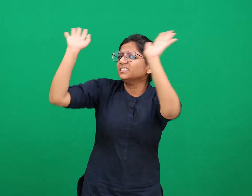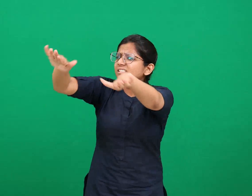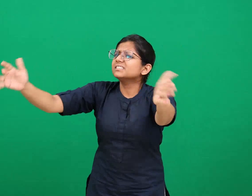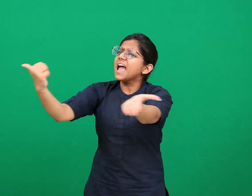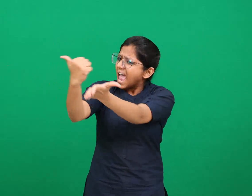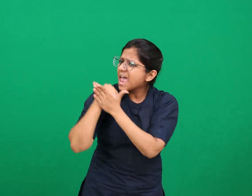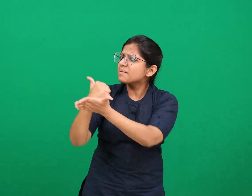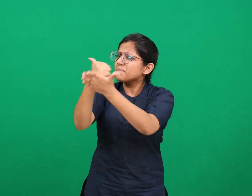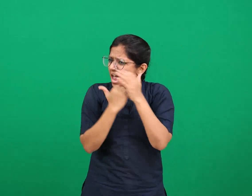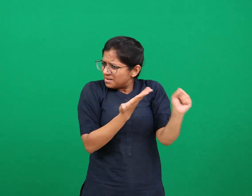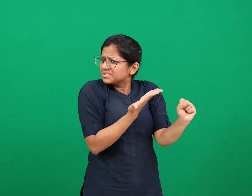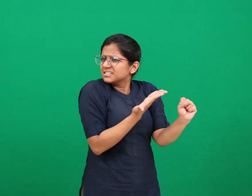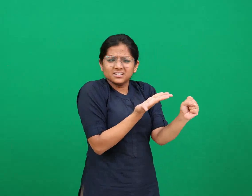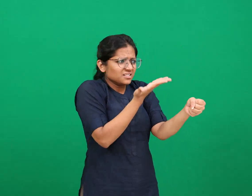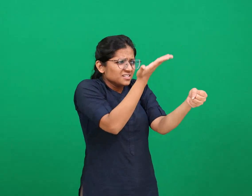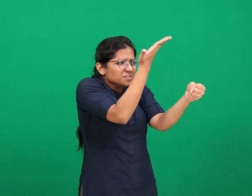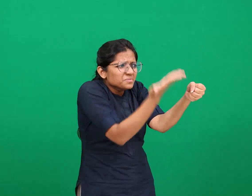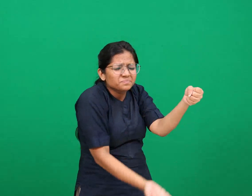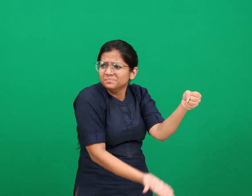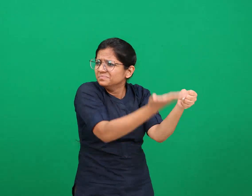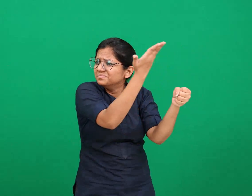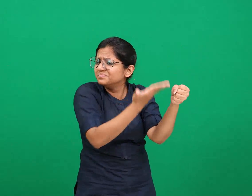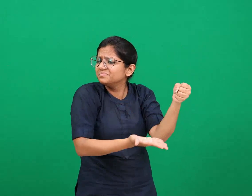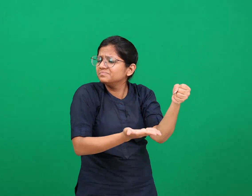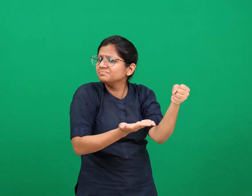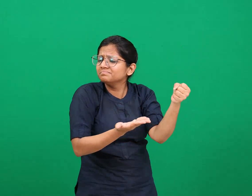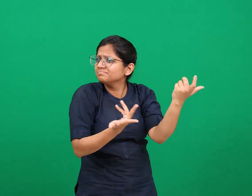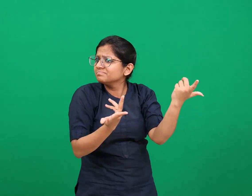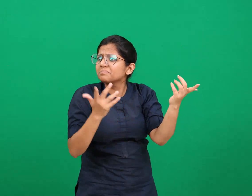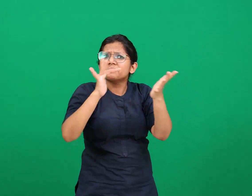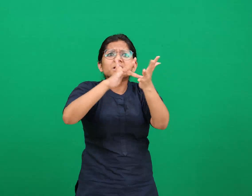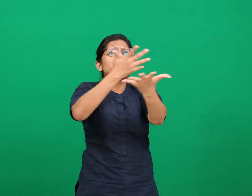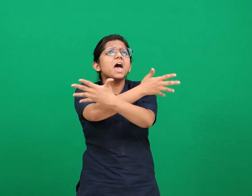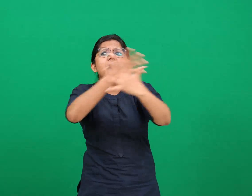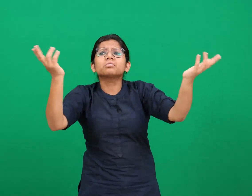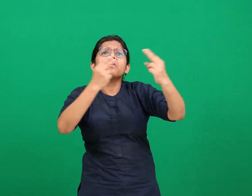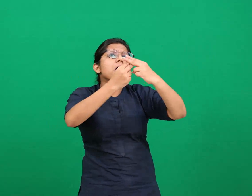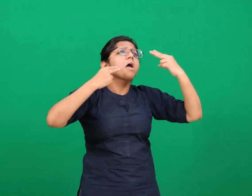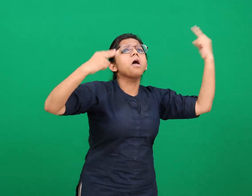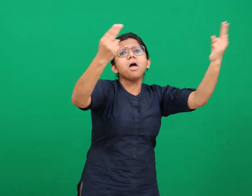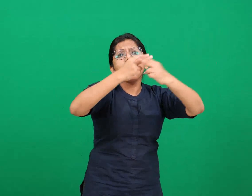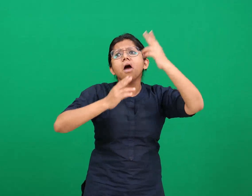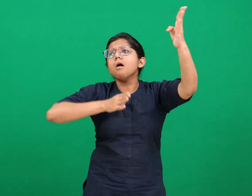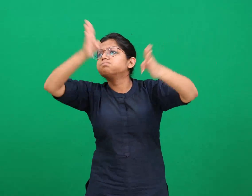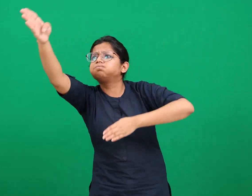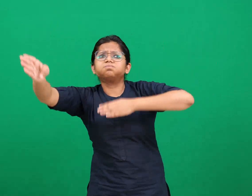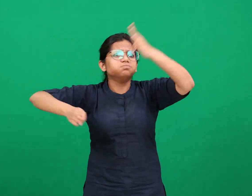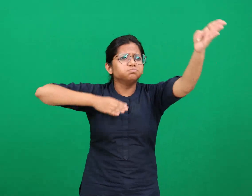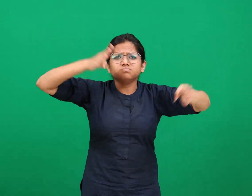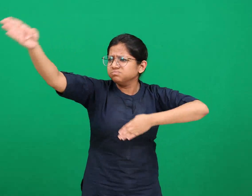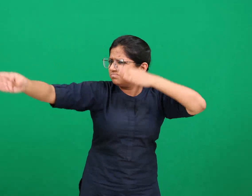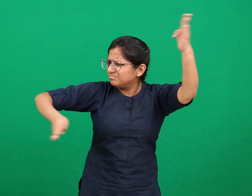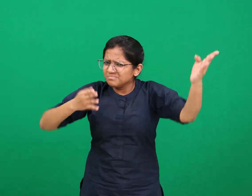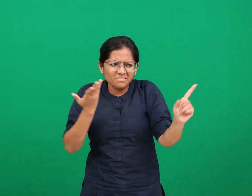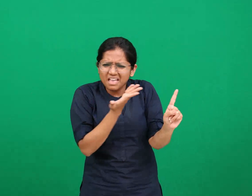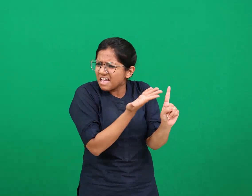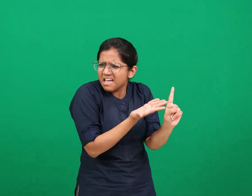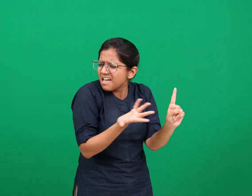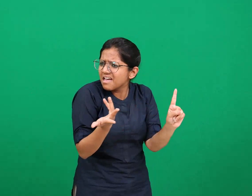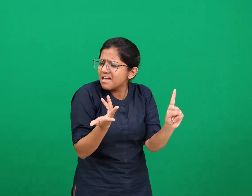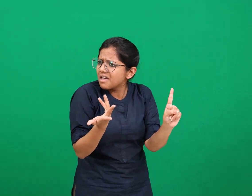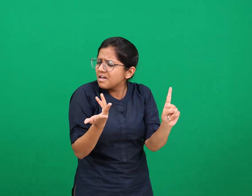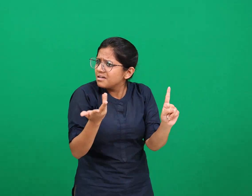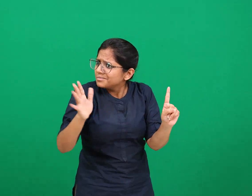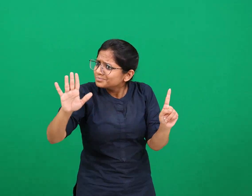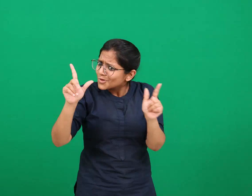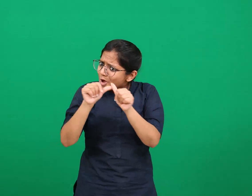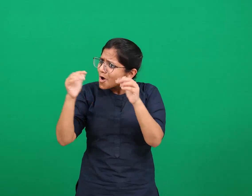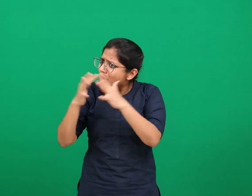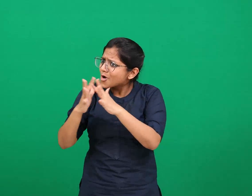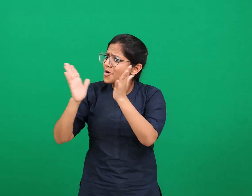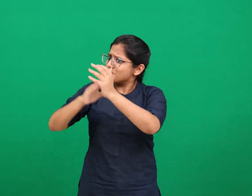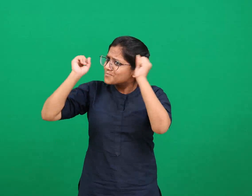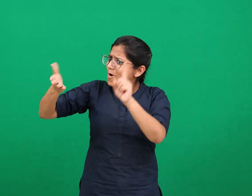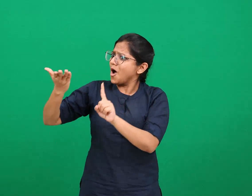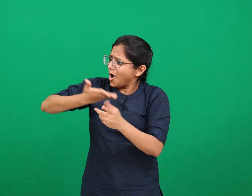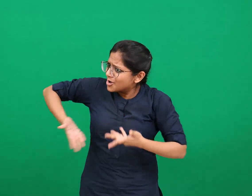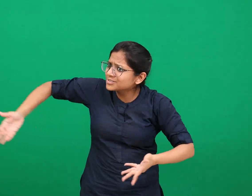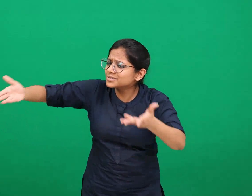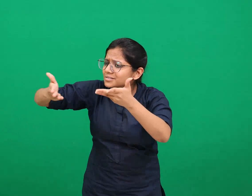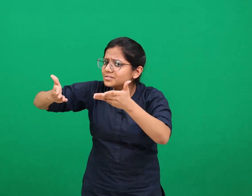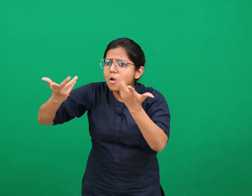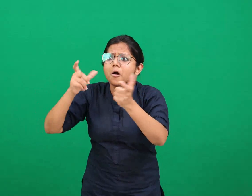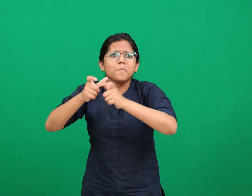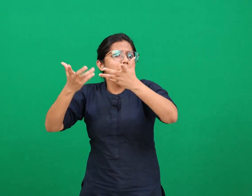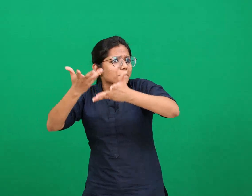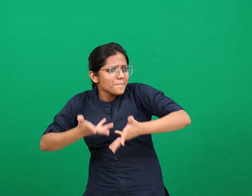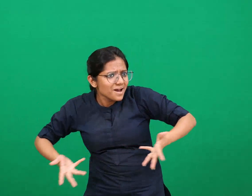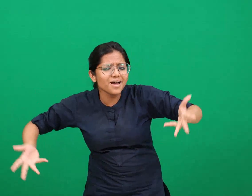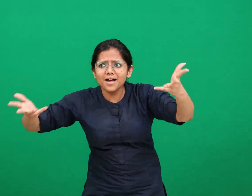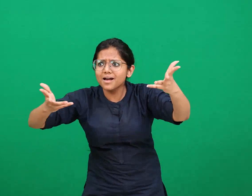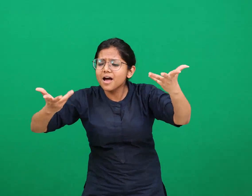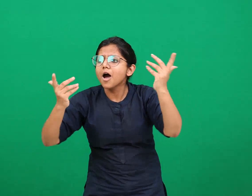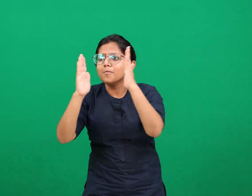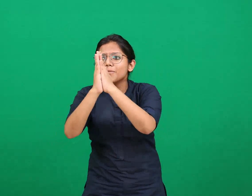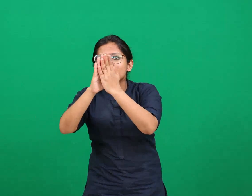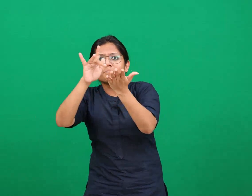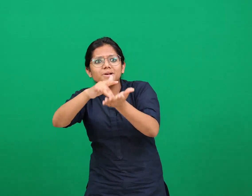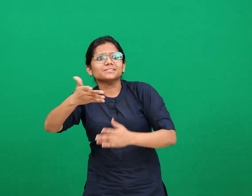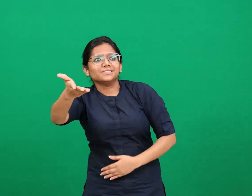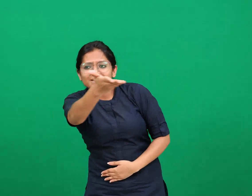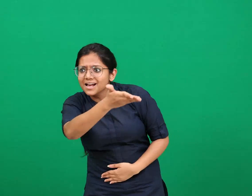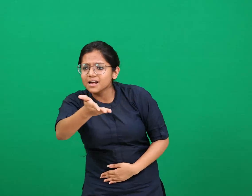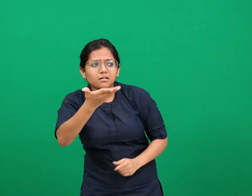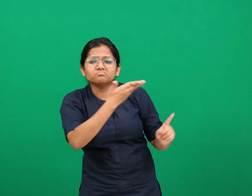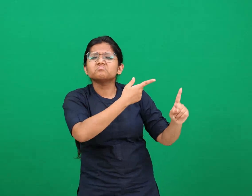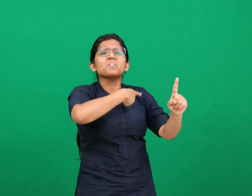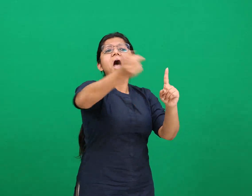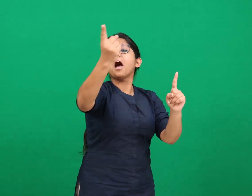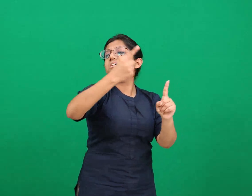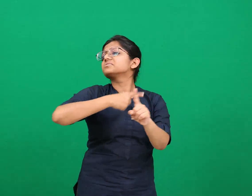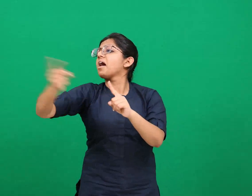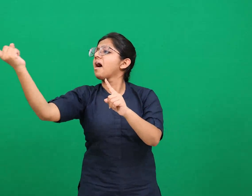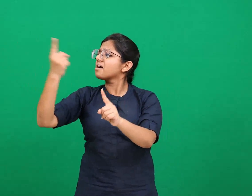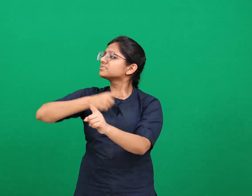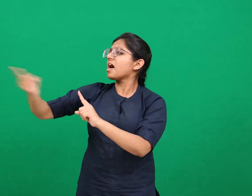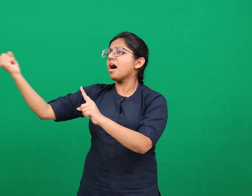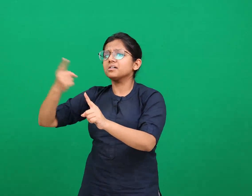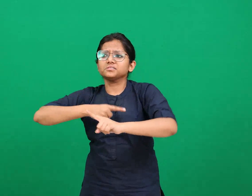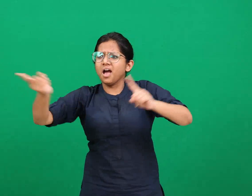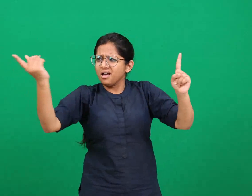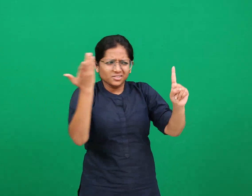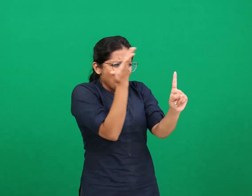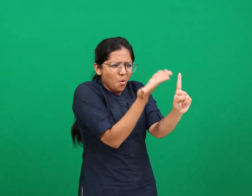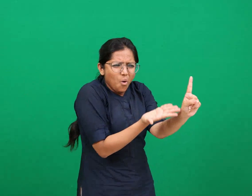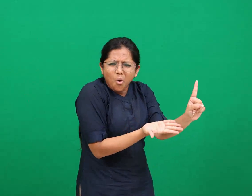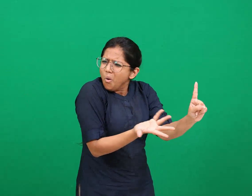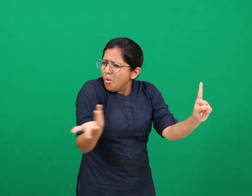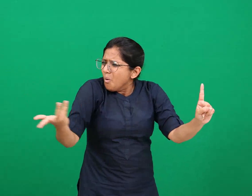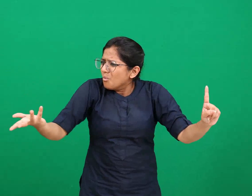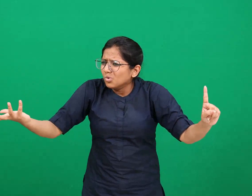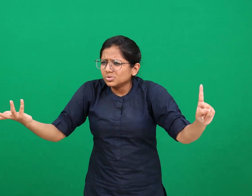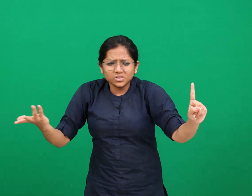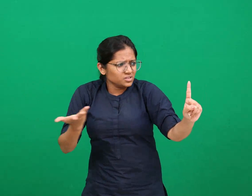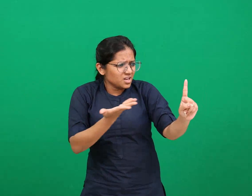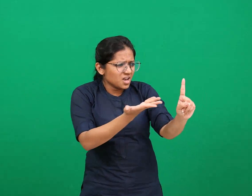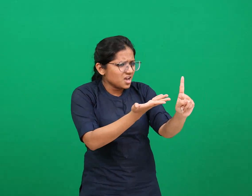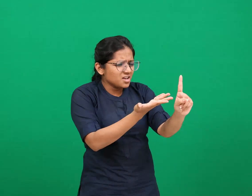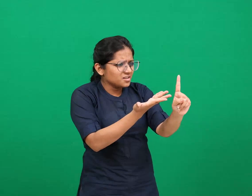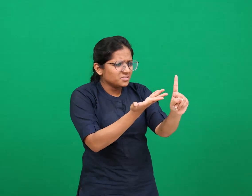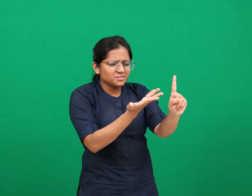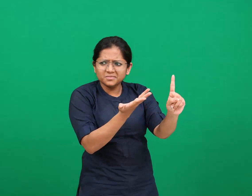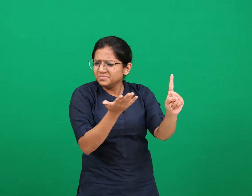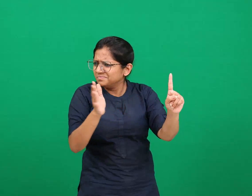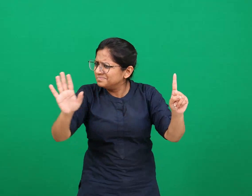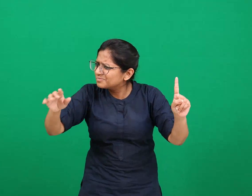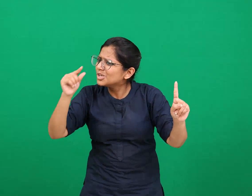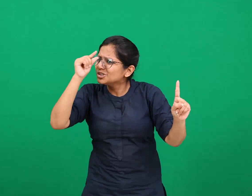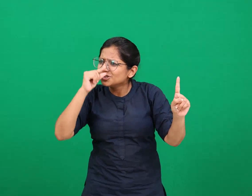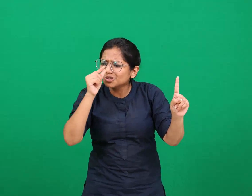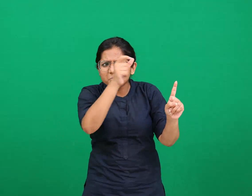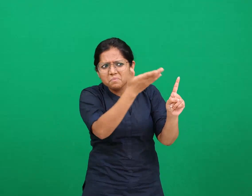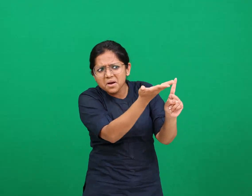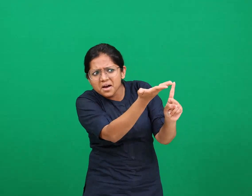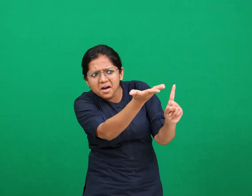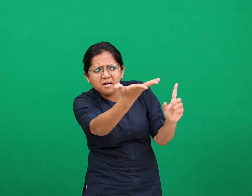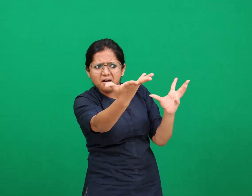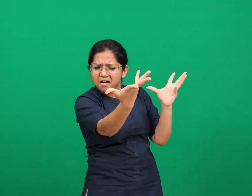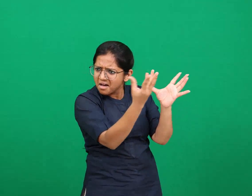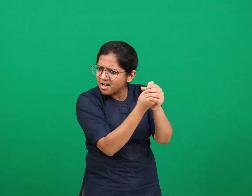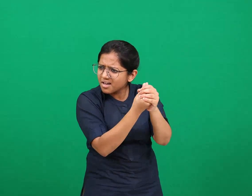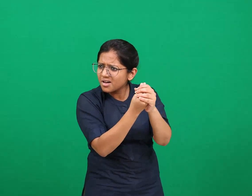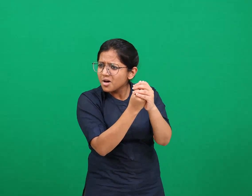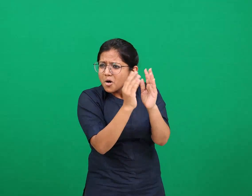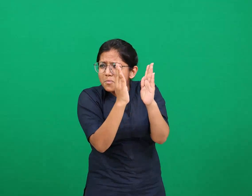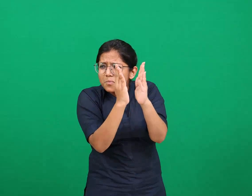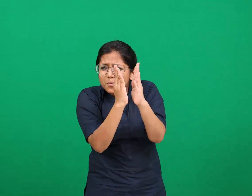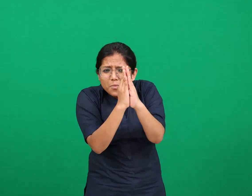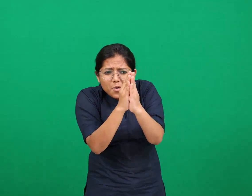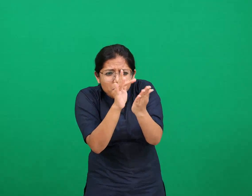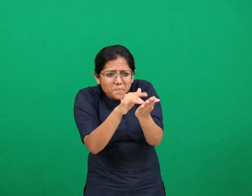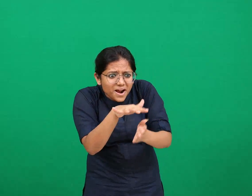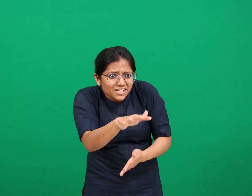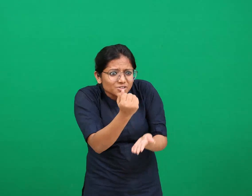This is the man who teaches everywhere against our people and against our law and against this place.